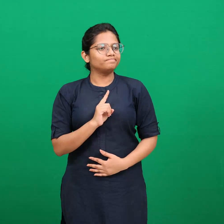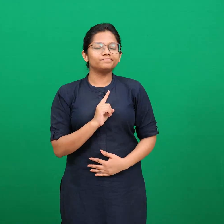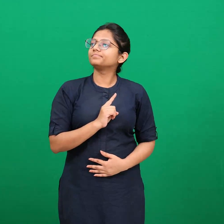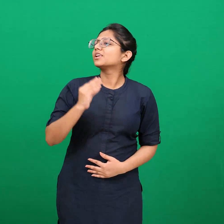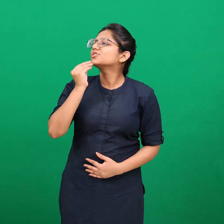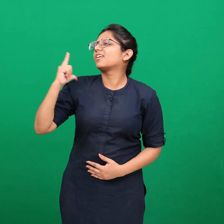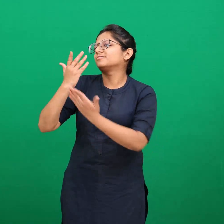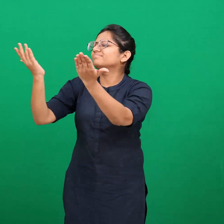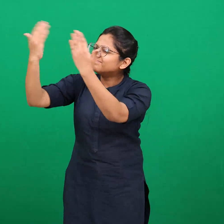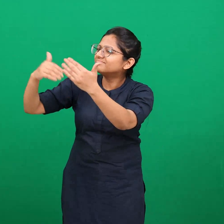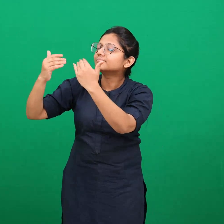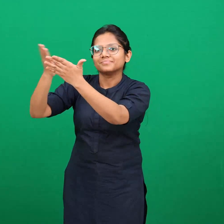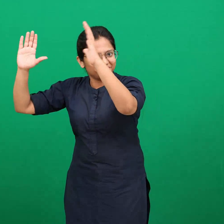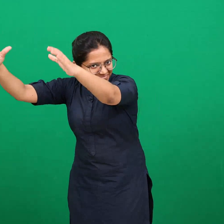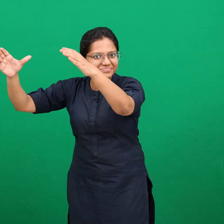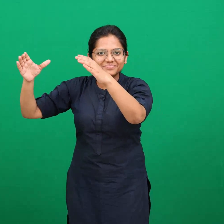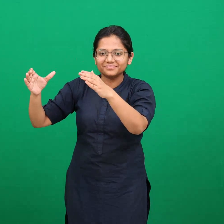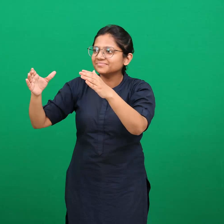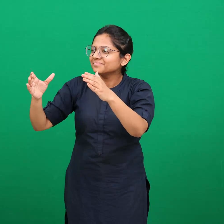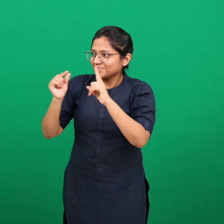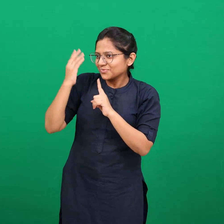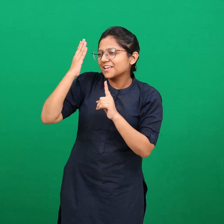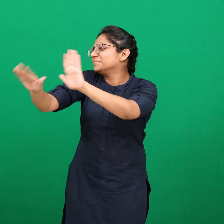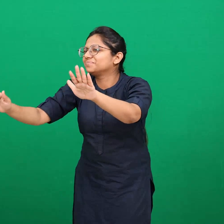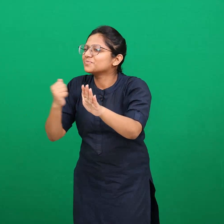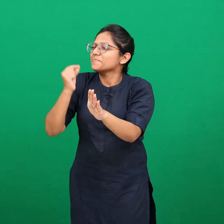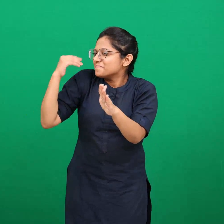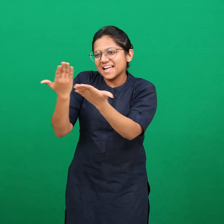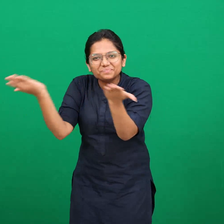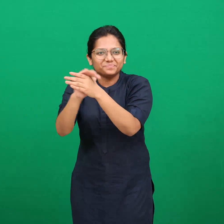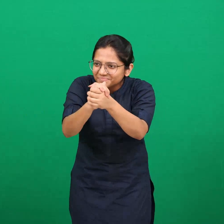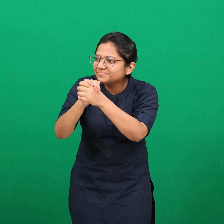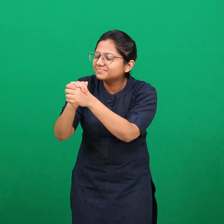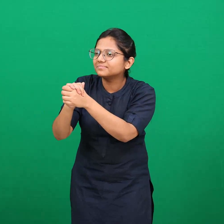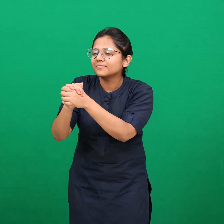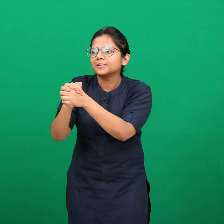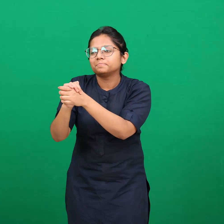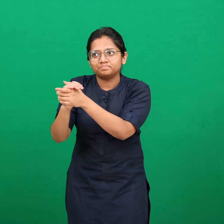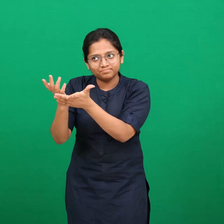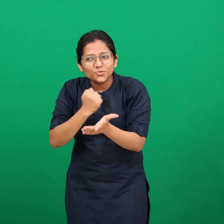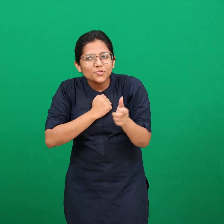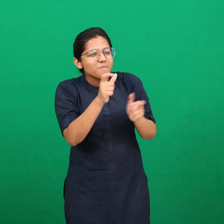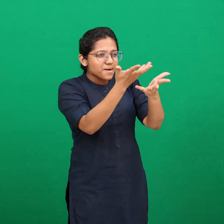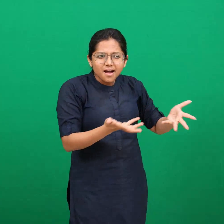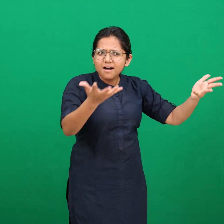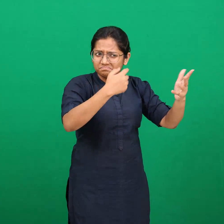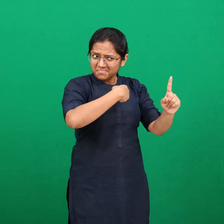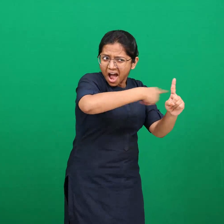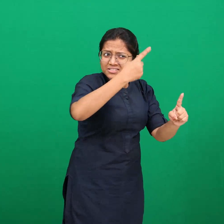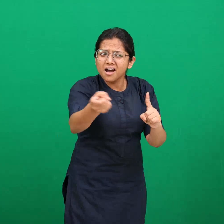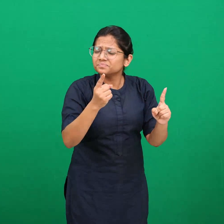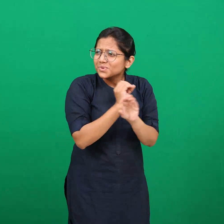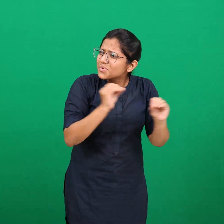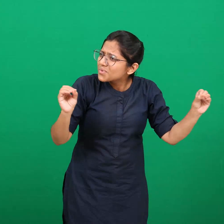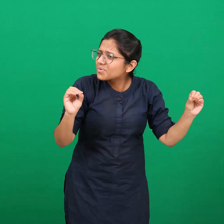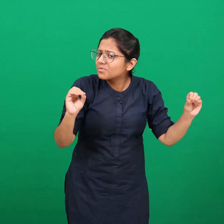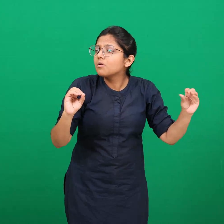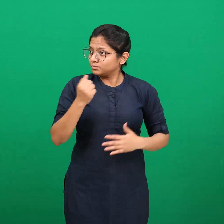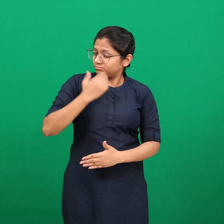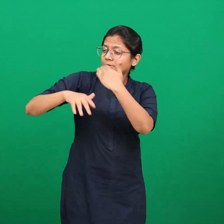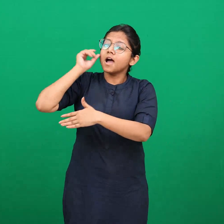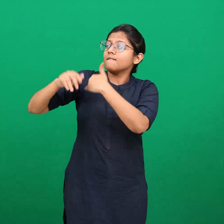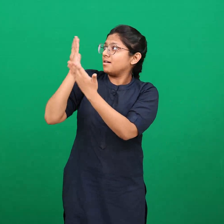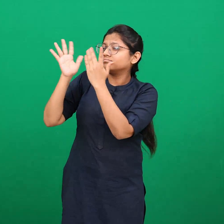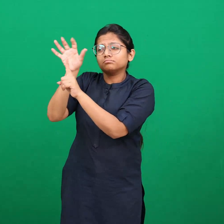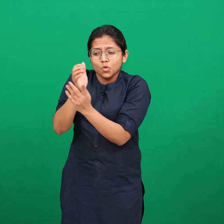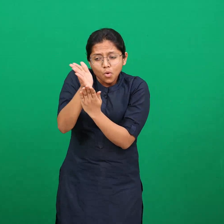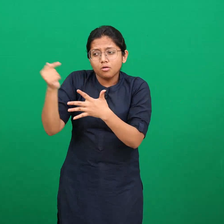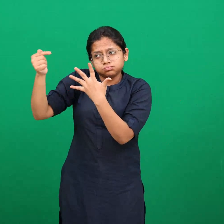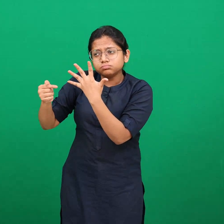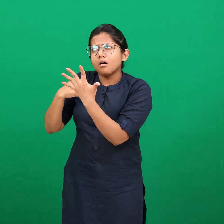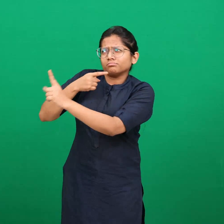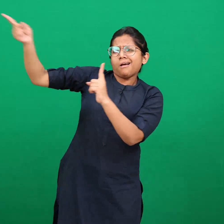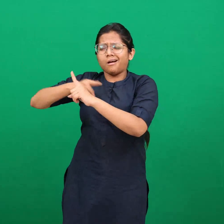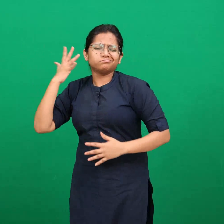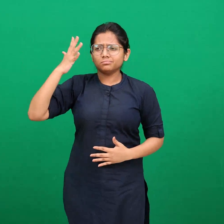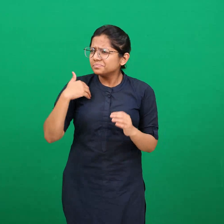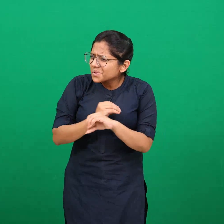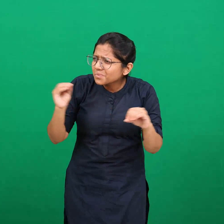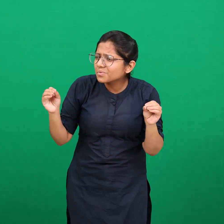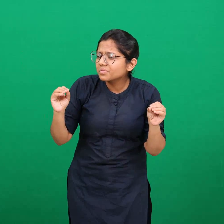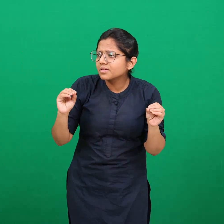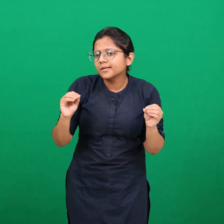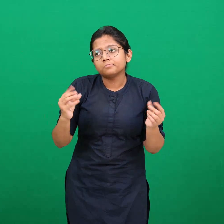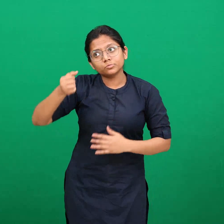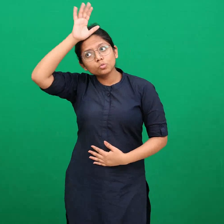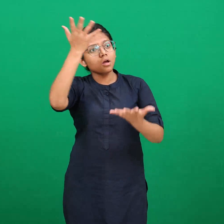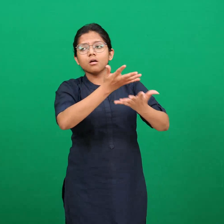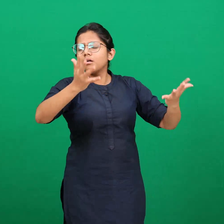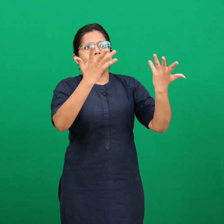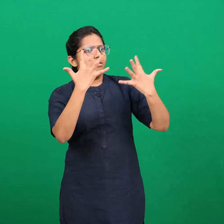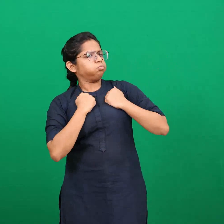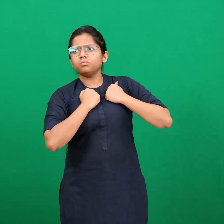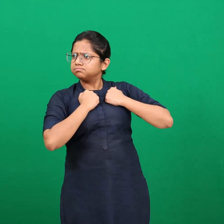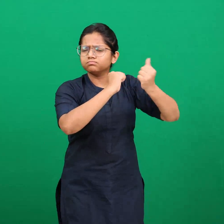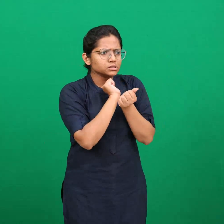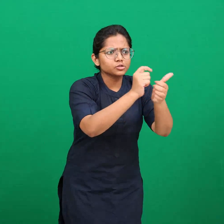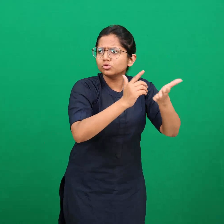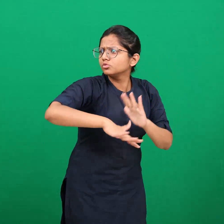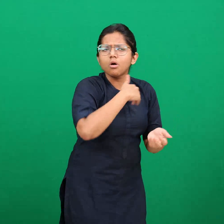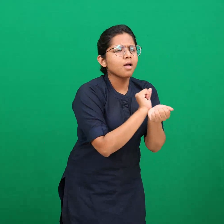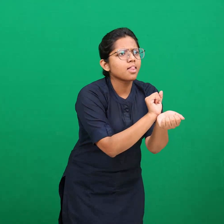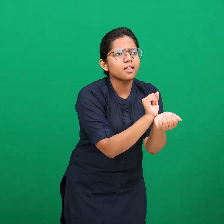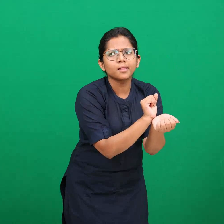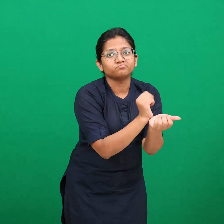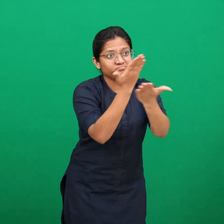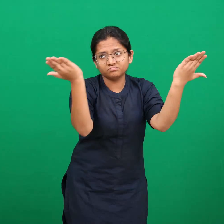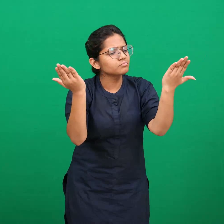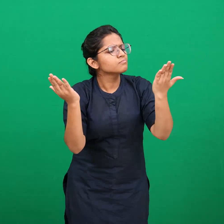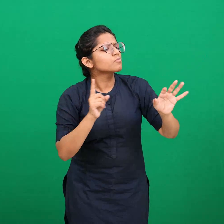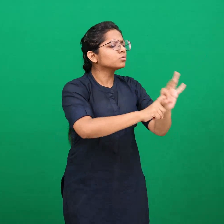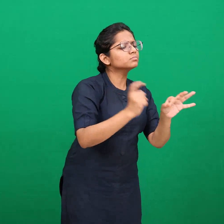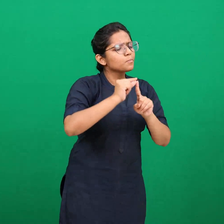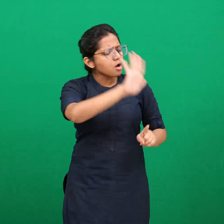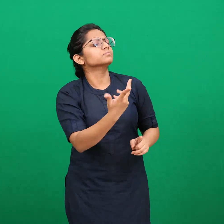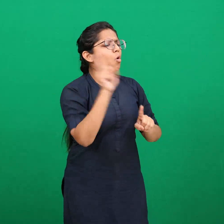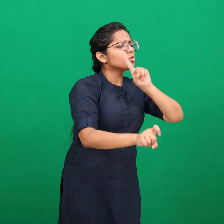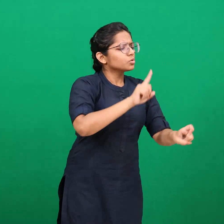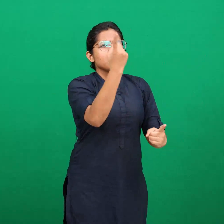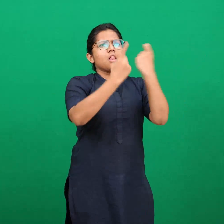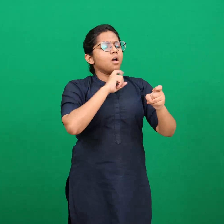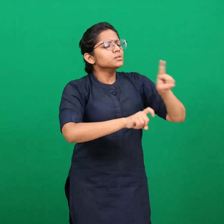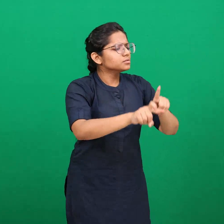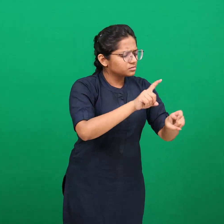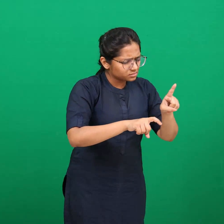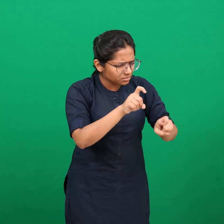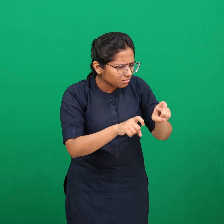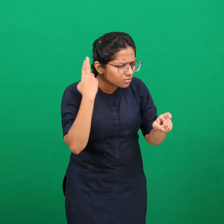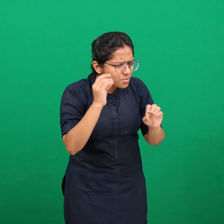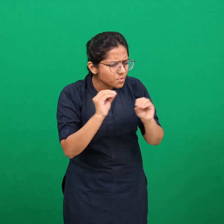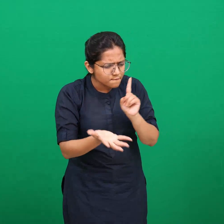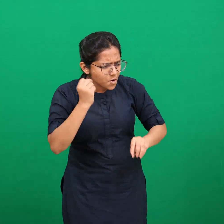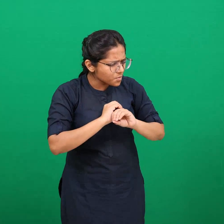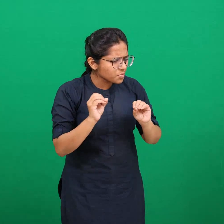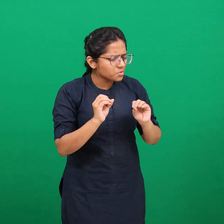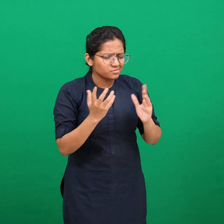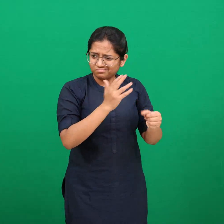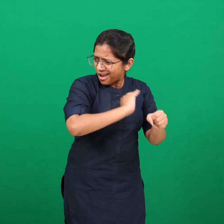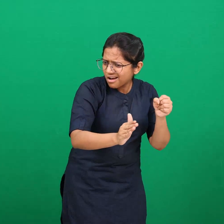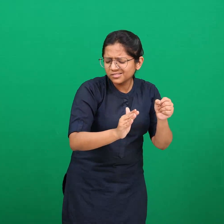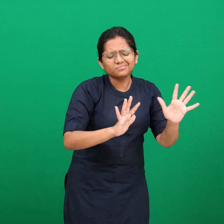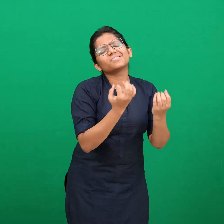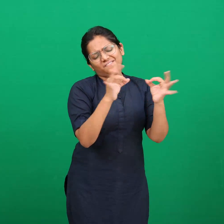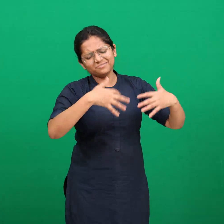When they had gathered, he said to them, "Brothers, although I have done nothing against our people or the customs of our fathers, I was taken prisoner in Jerusalem and handed over to the Romans.